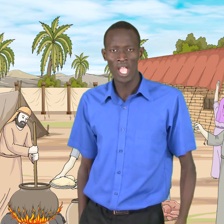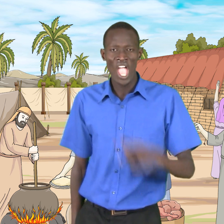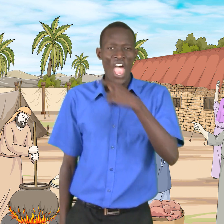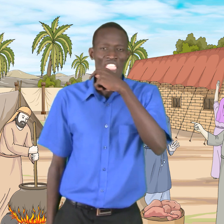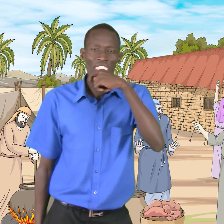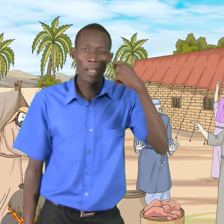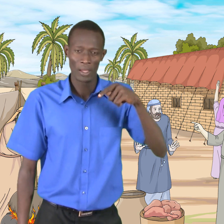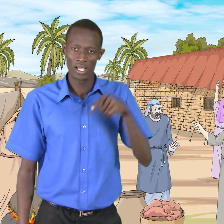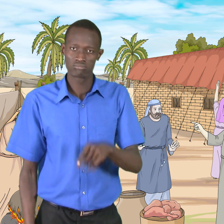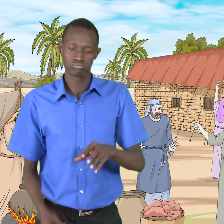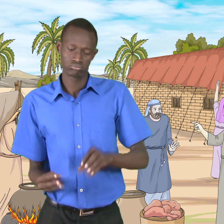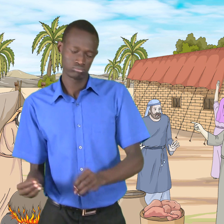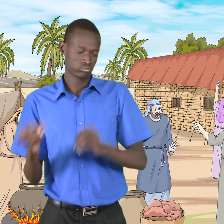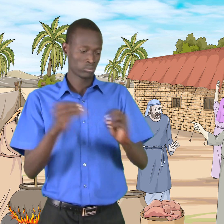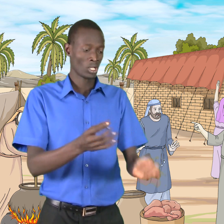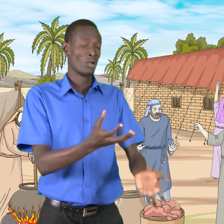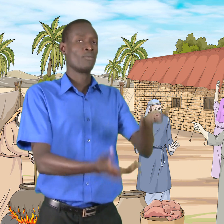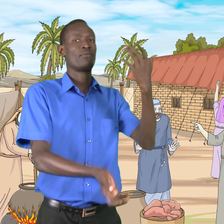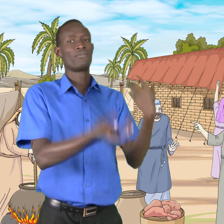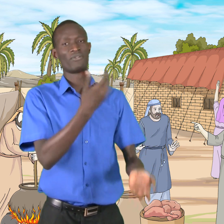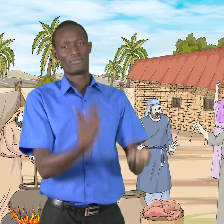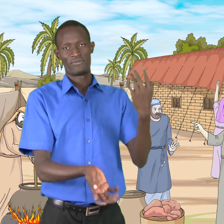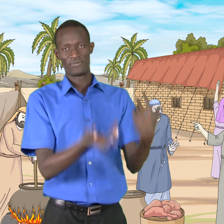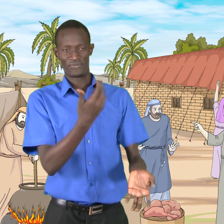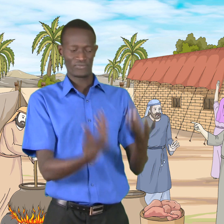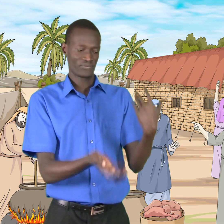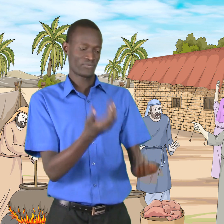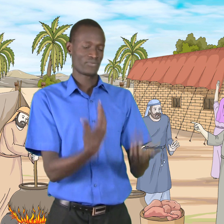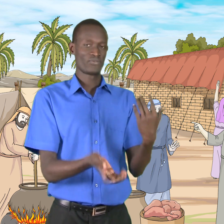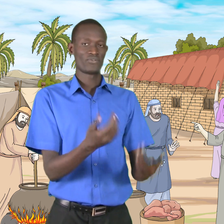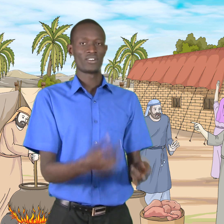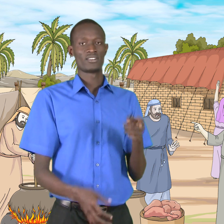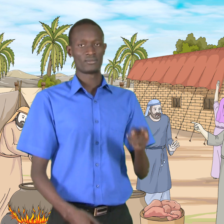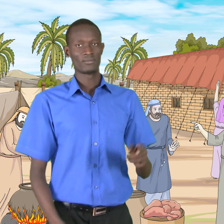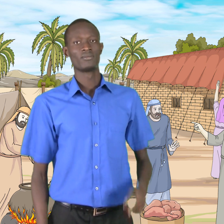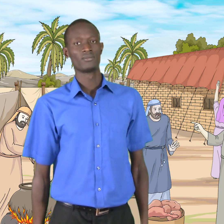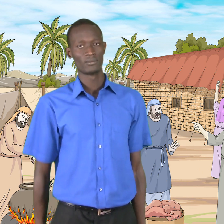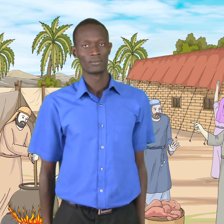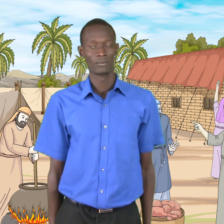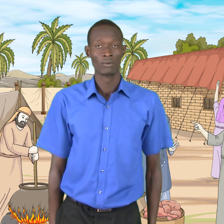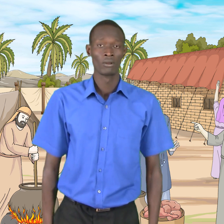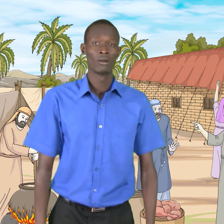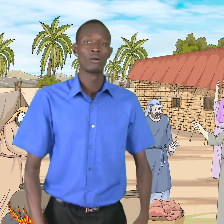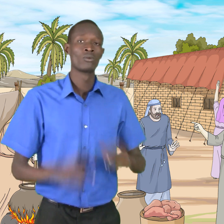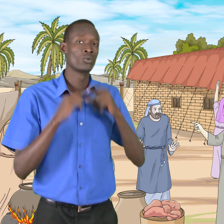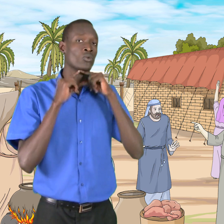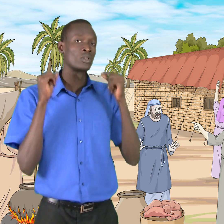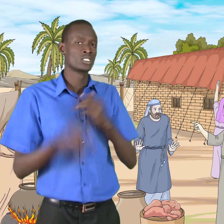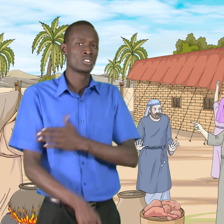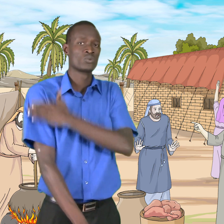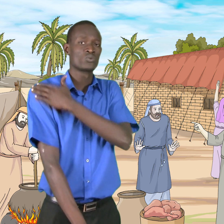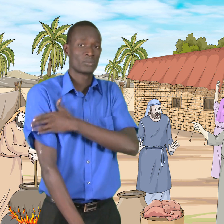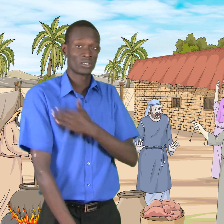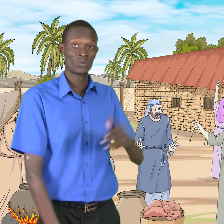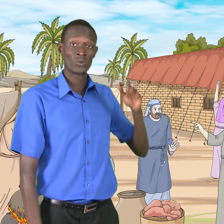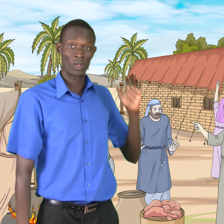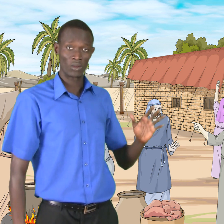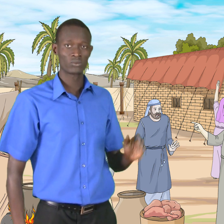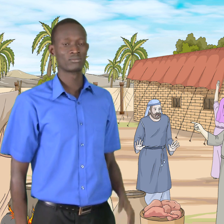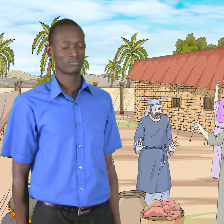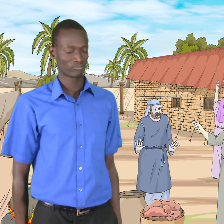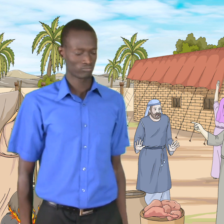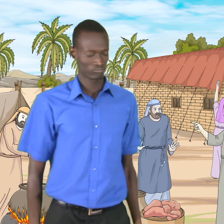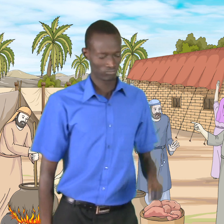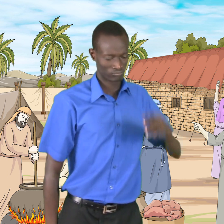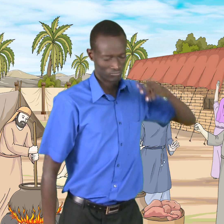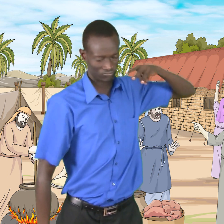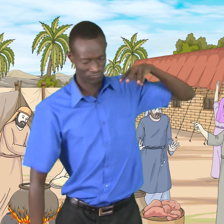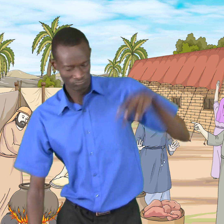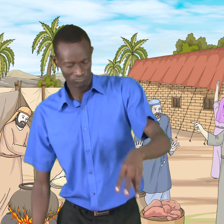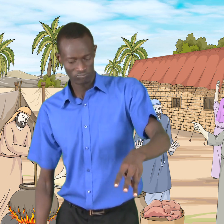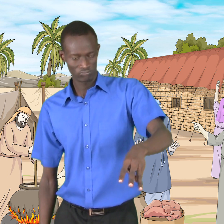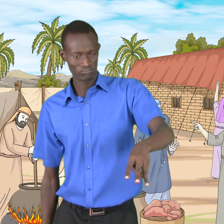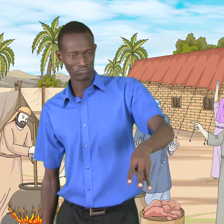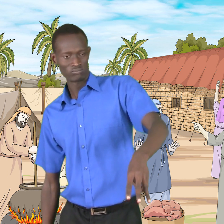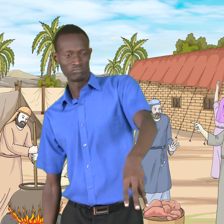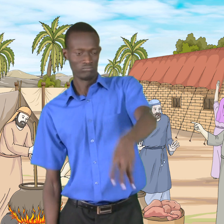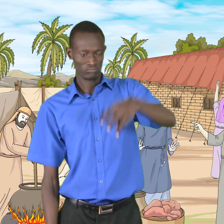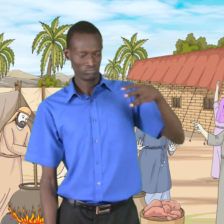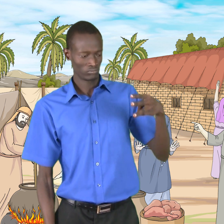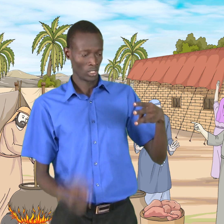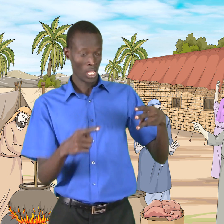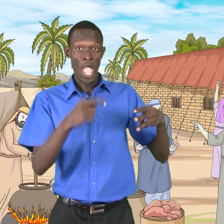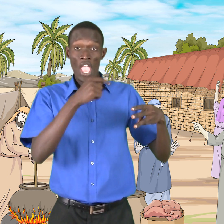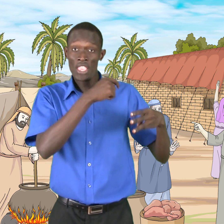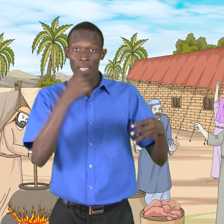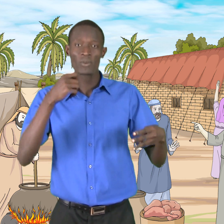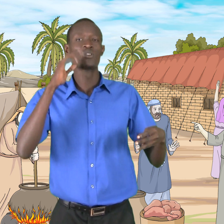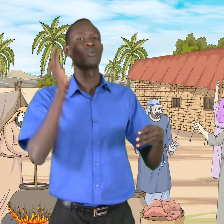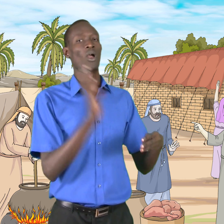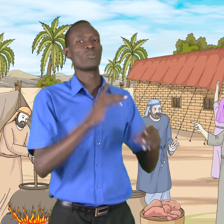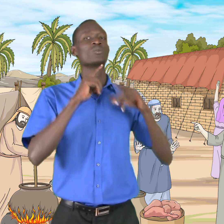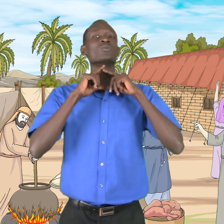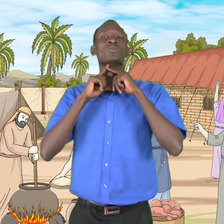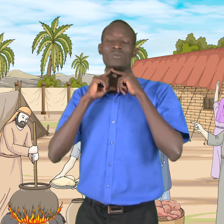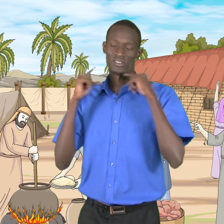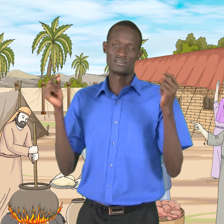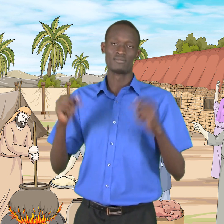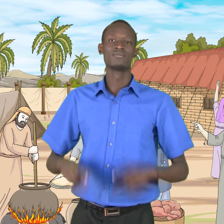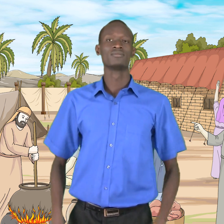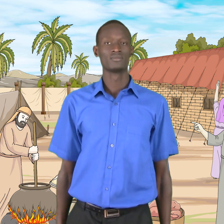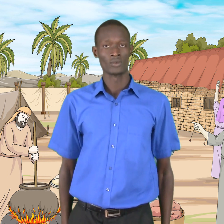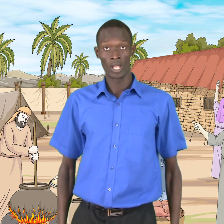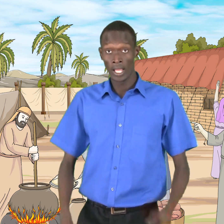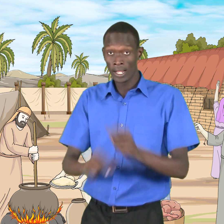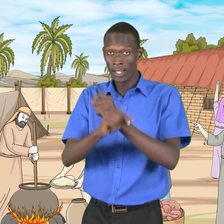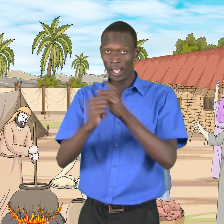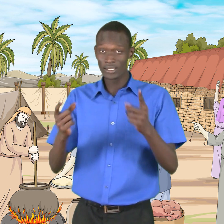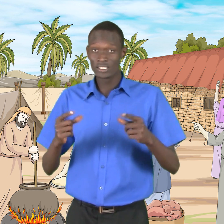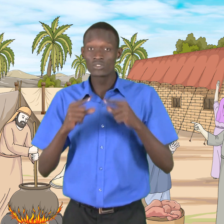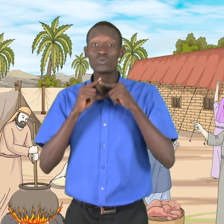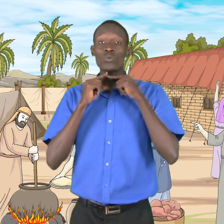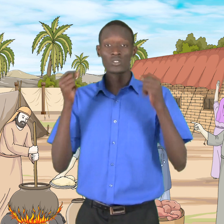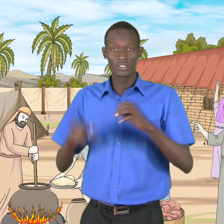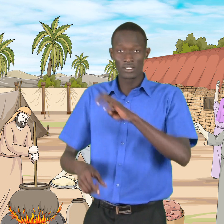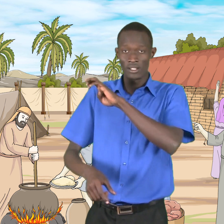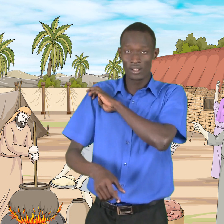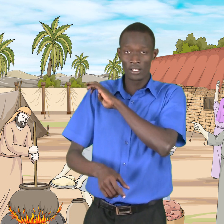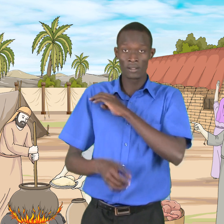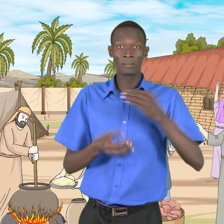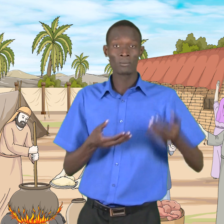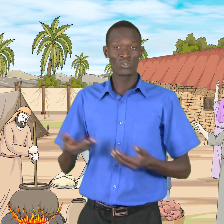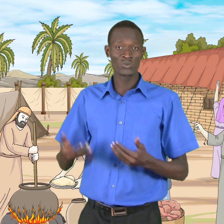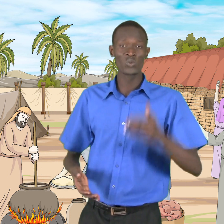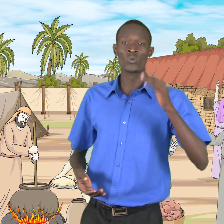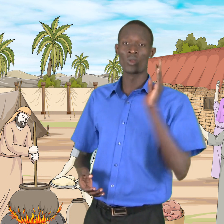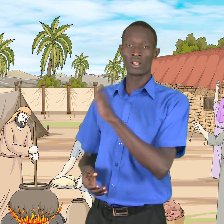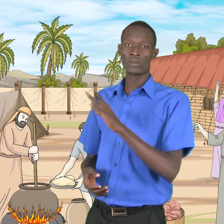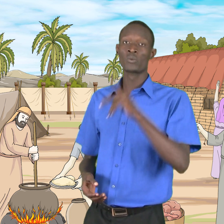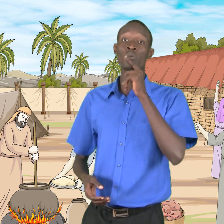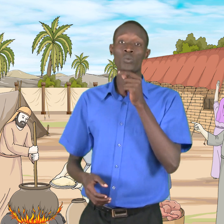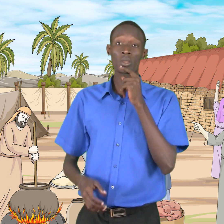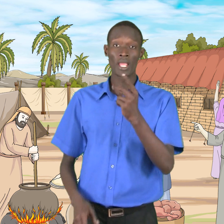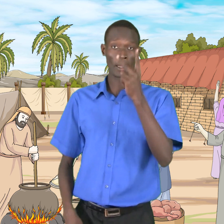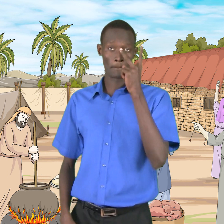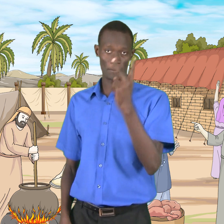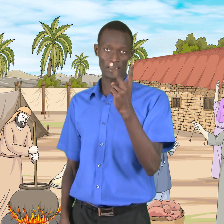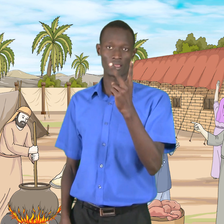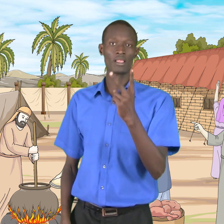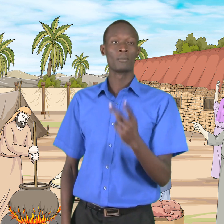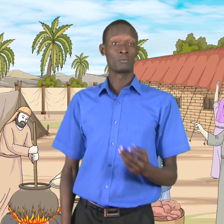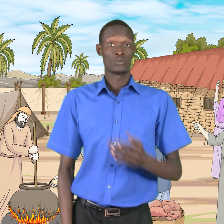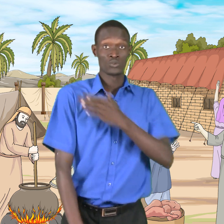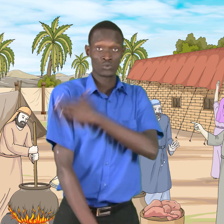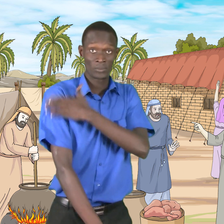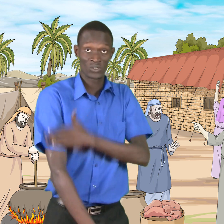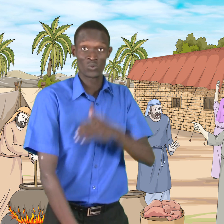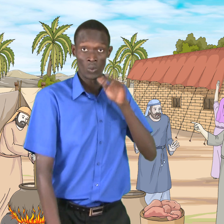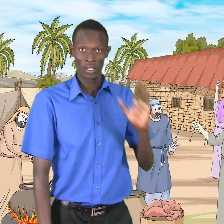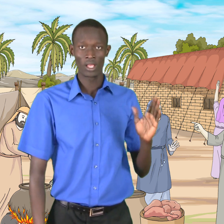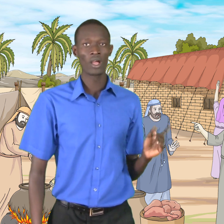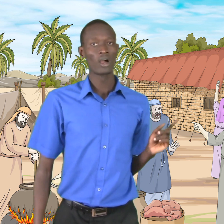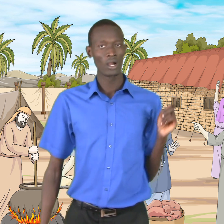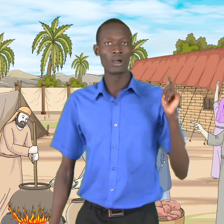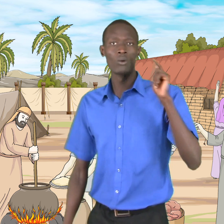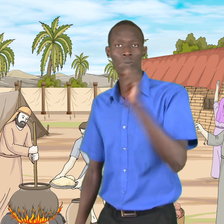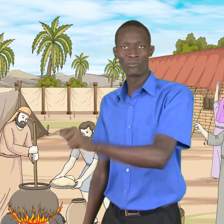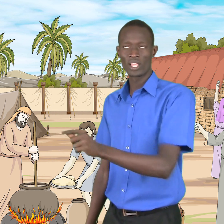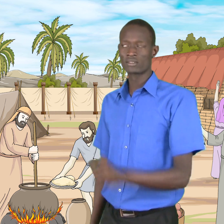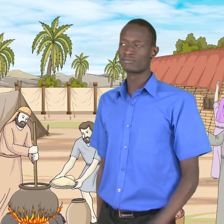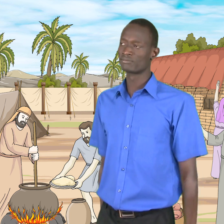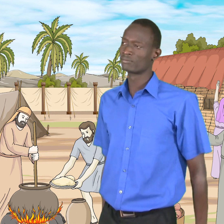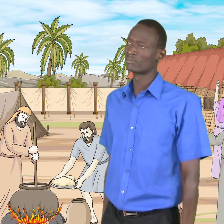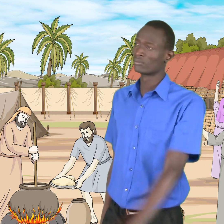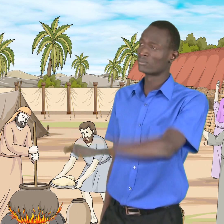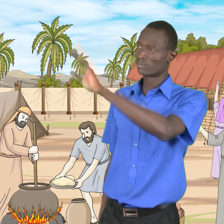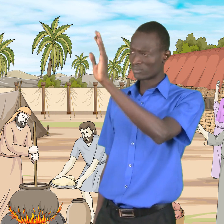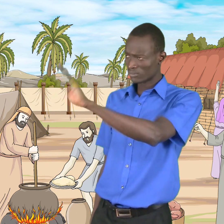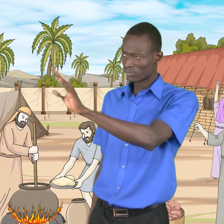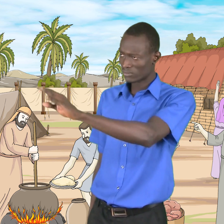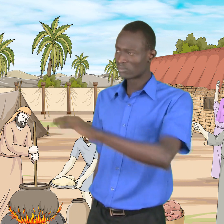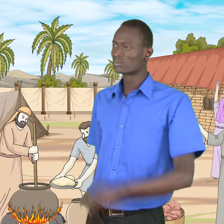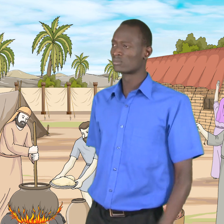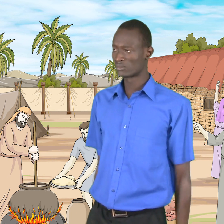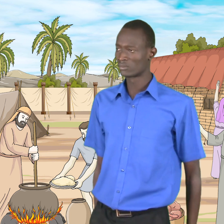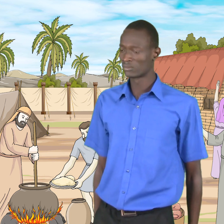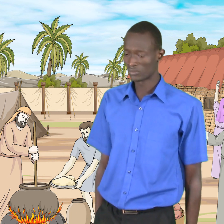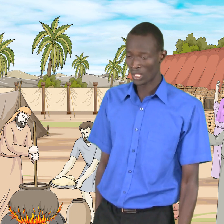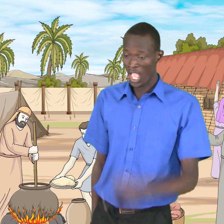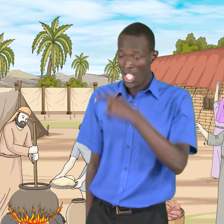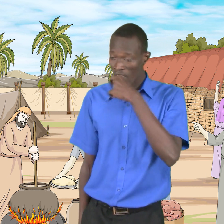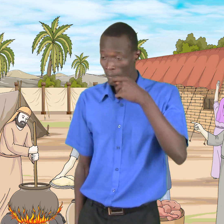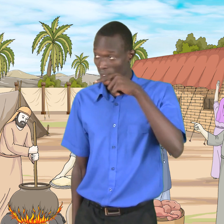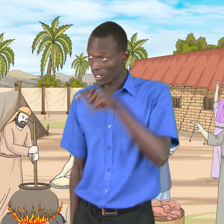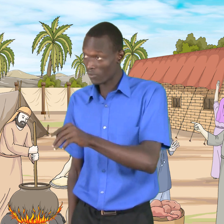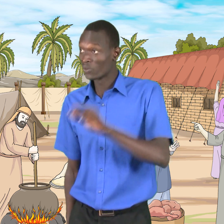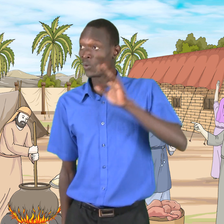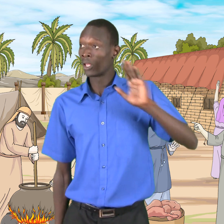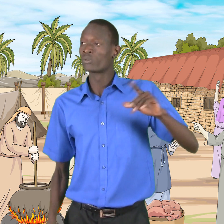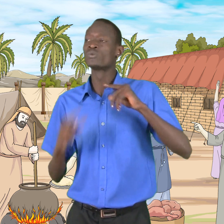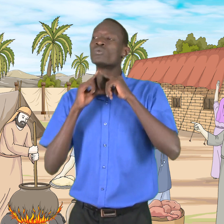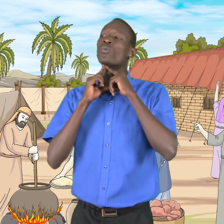And the priest would claim for himself whatever the meat fork brought up. This is how they treated all the Israelites who came to Shiloh.